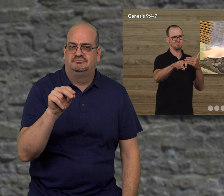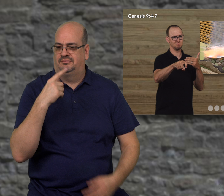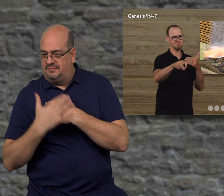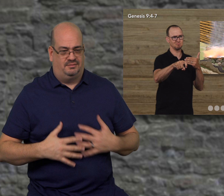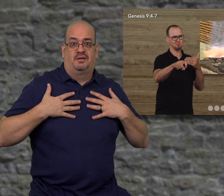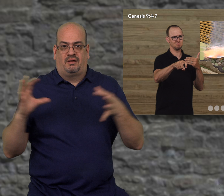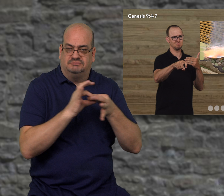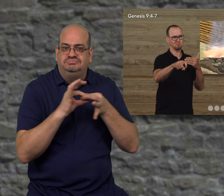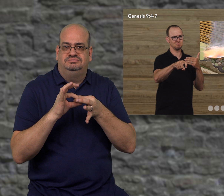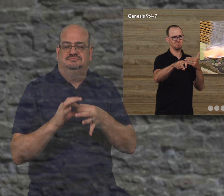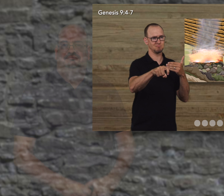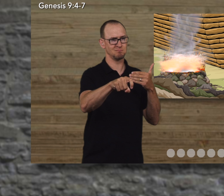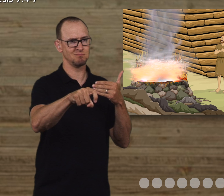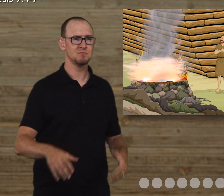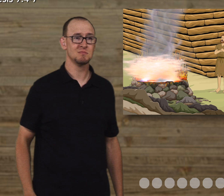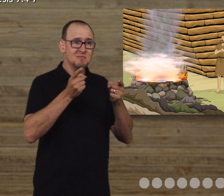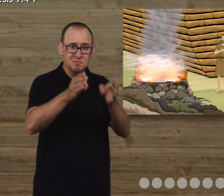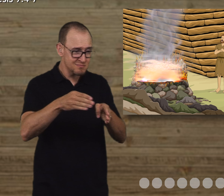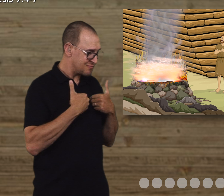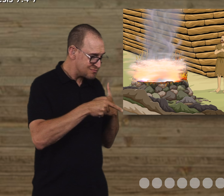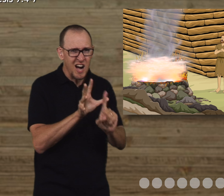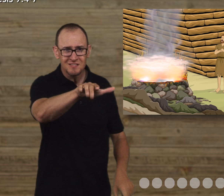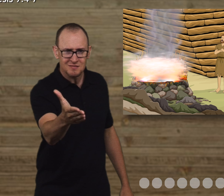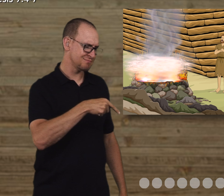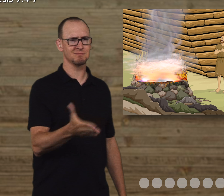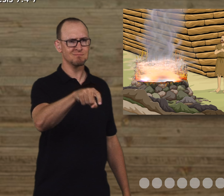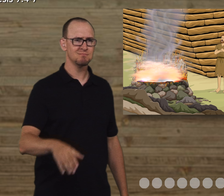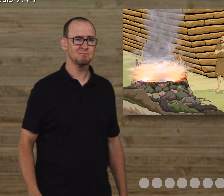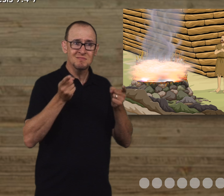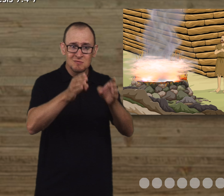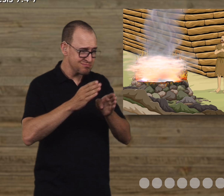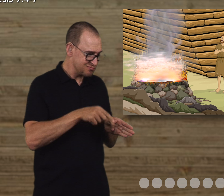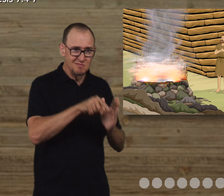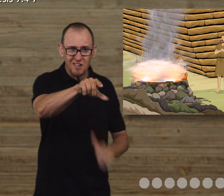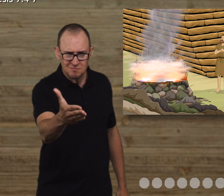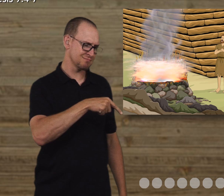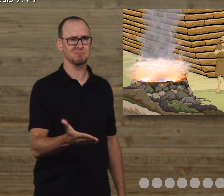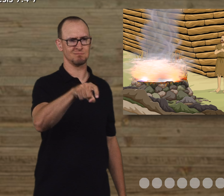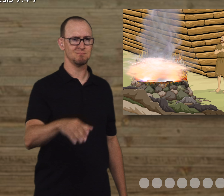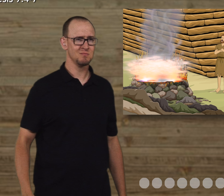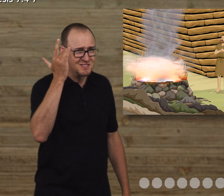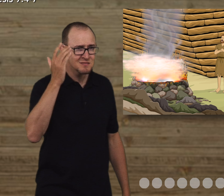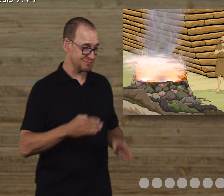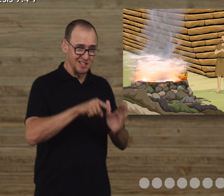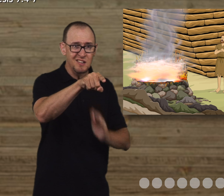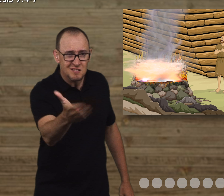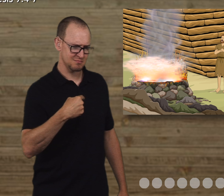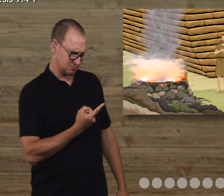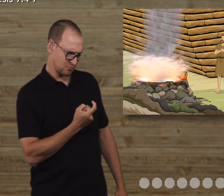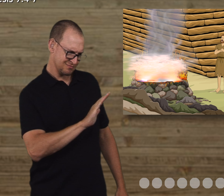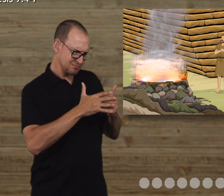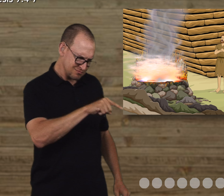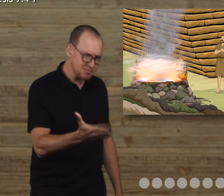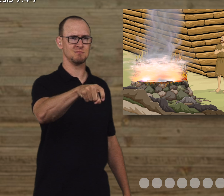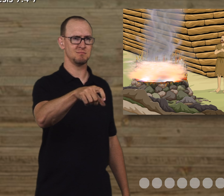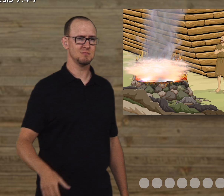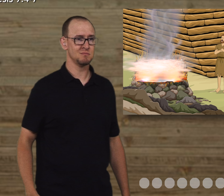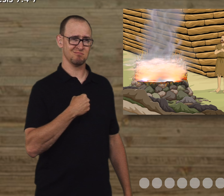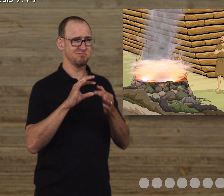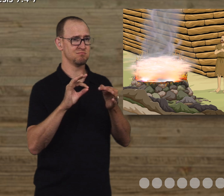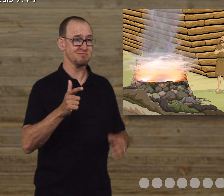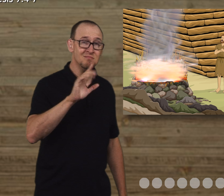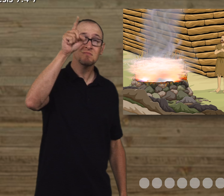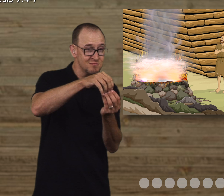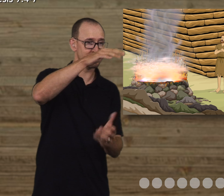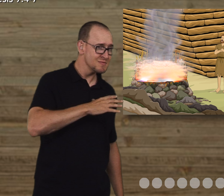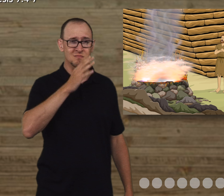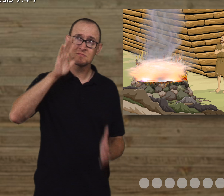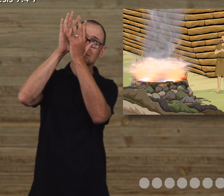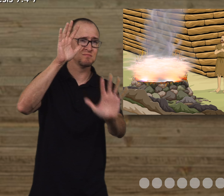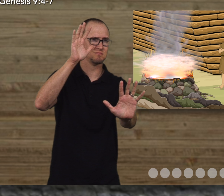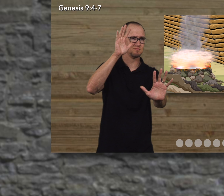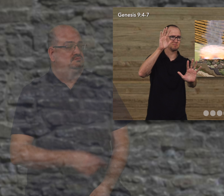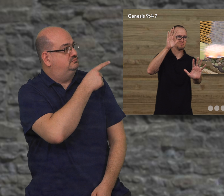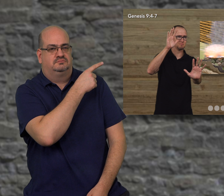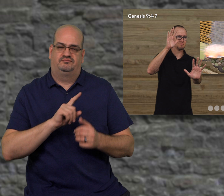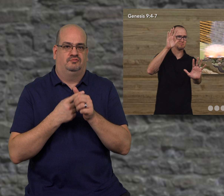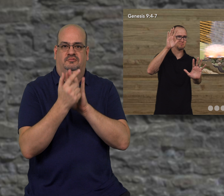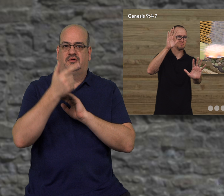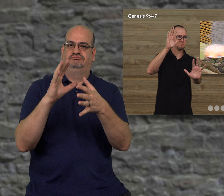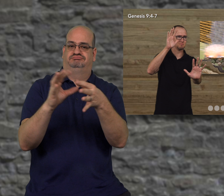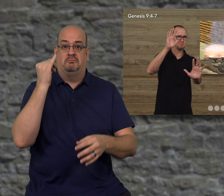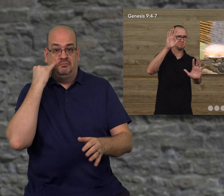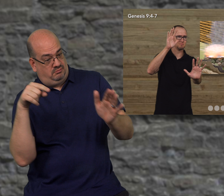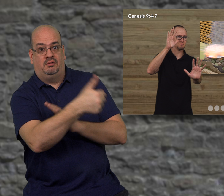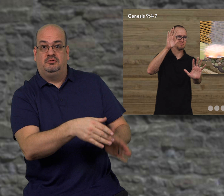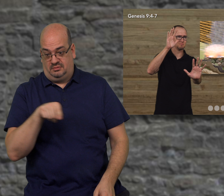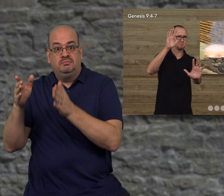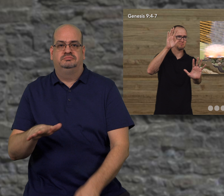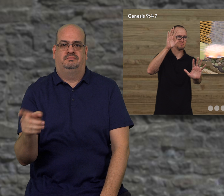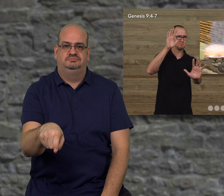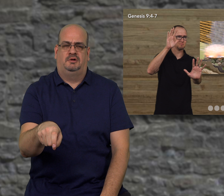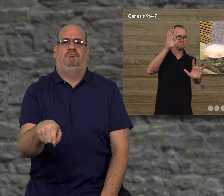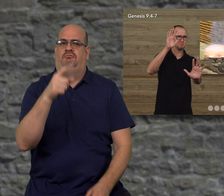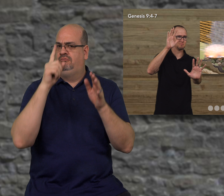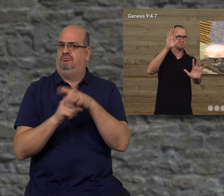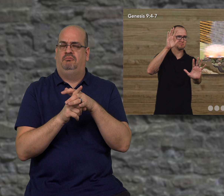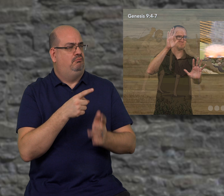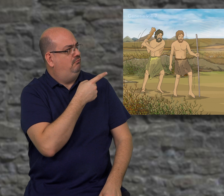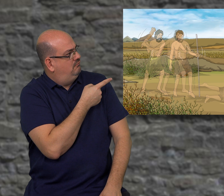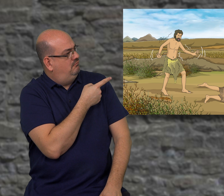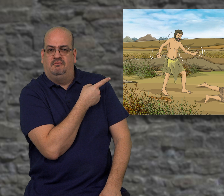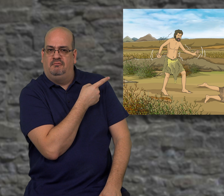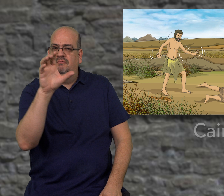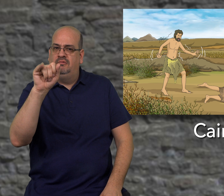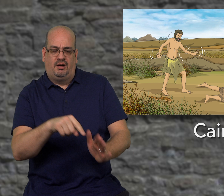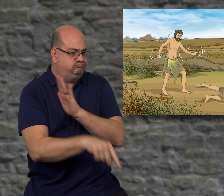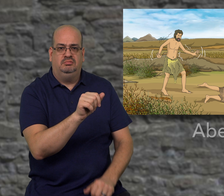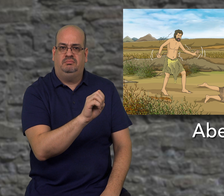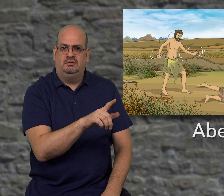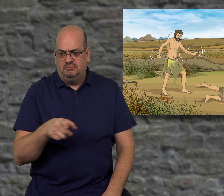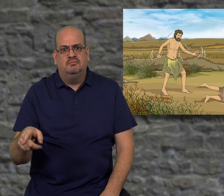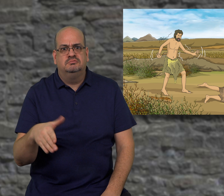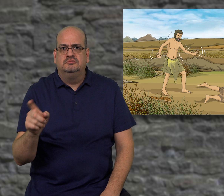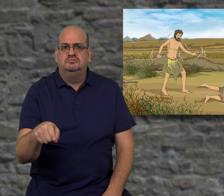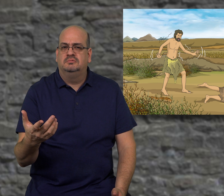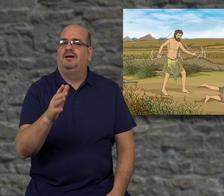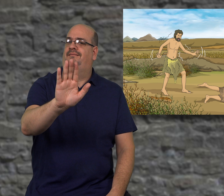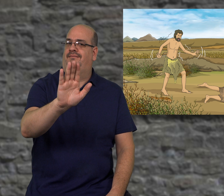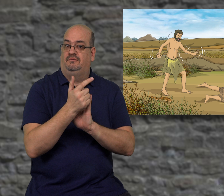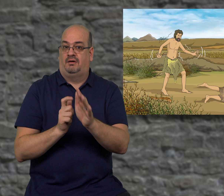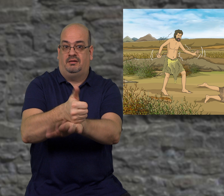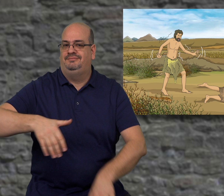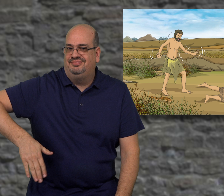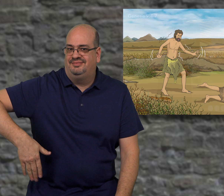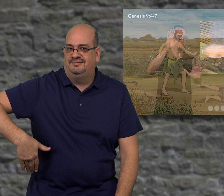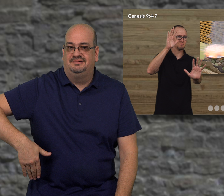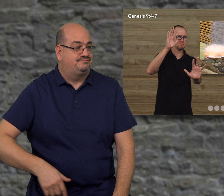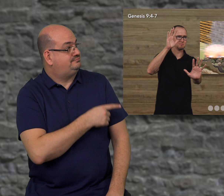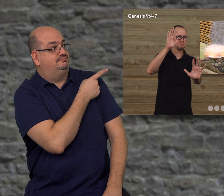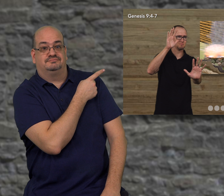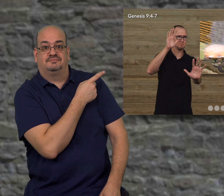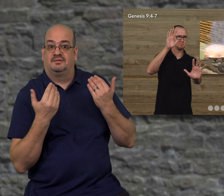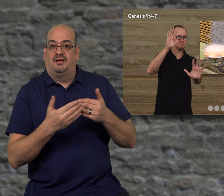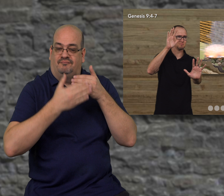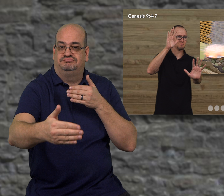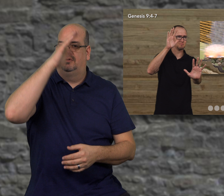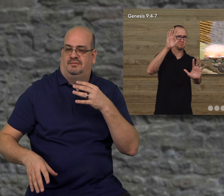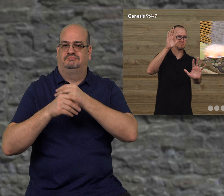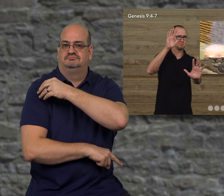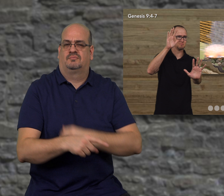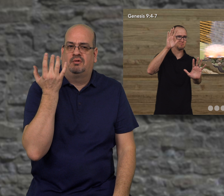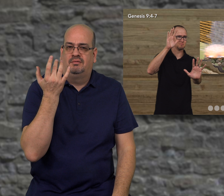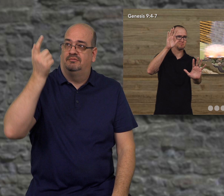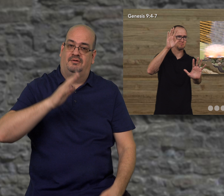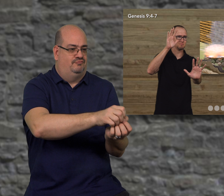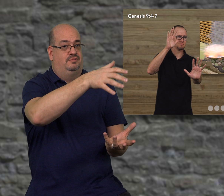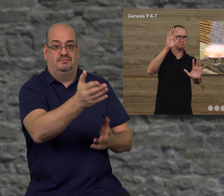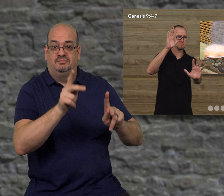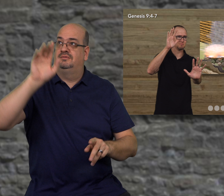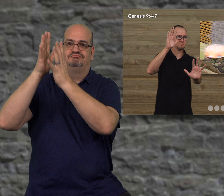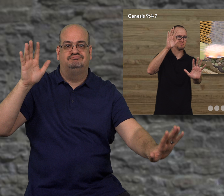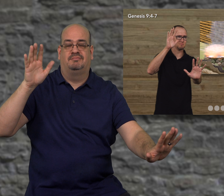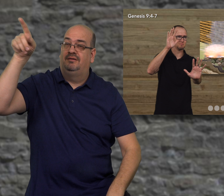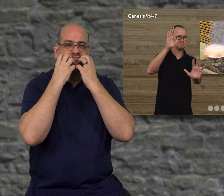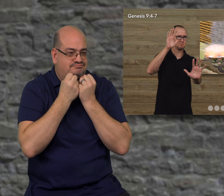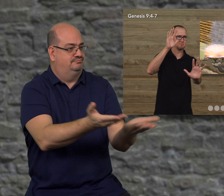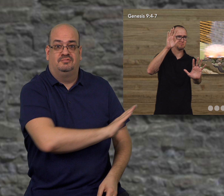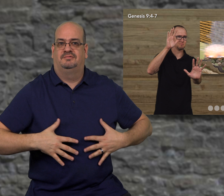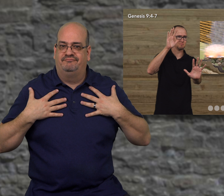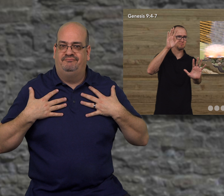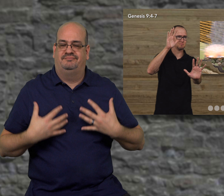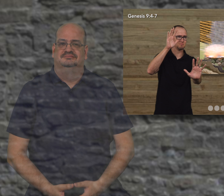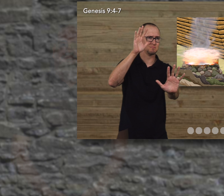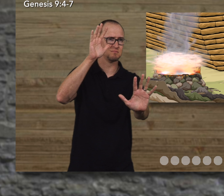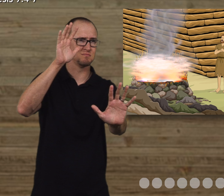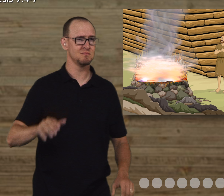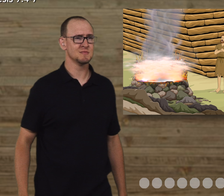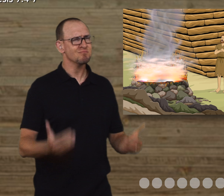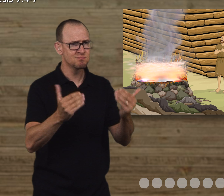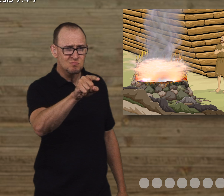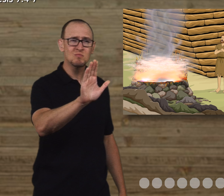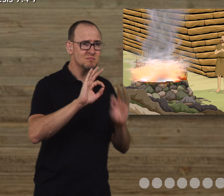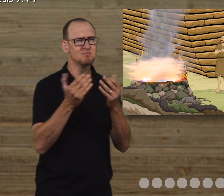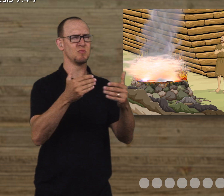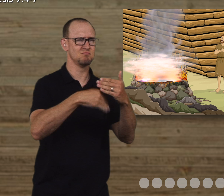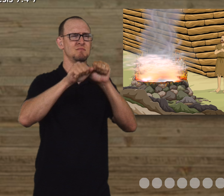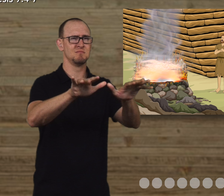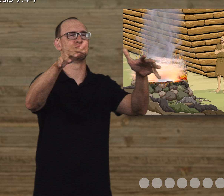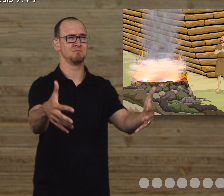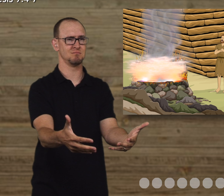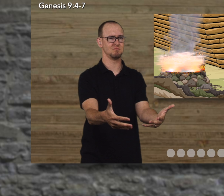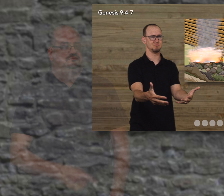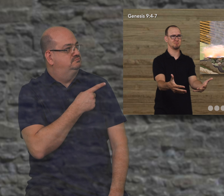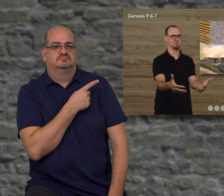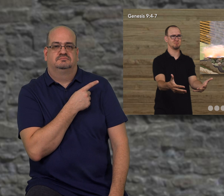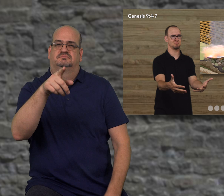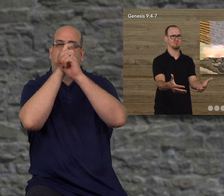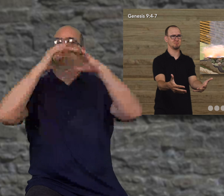I will demand an accounting from anyone who takes the life of his fellow man: Whoever sheds the blood of man, by man his blood will be shed;